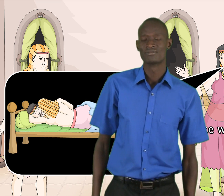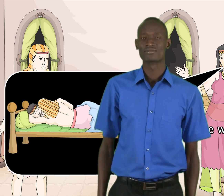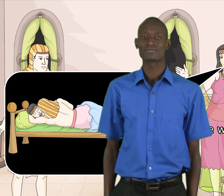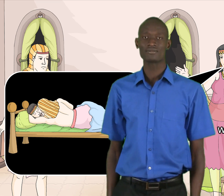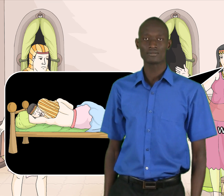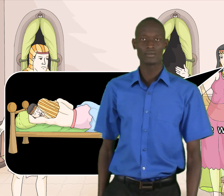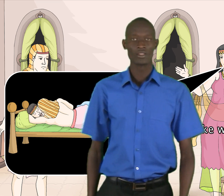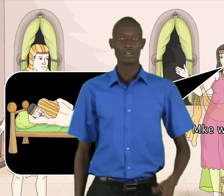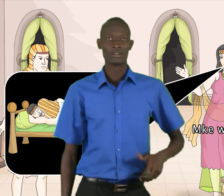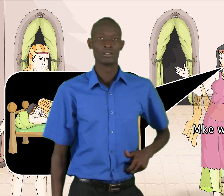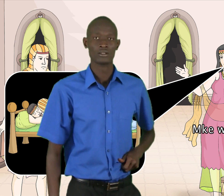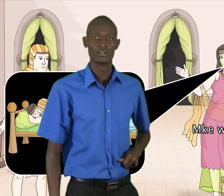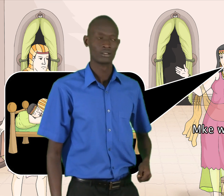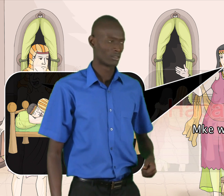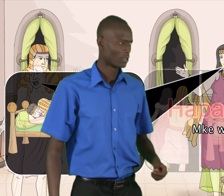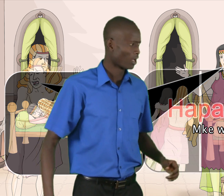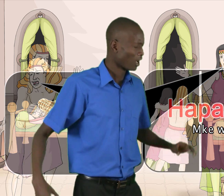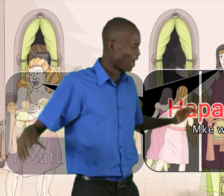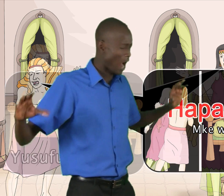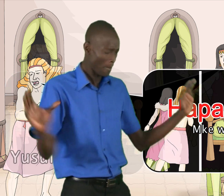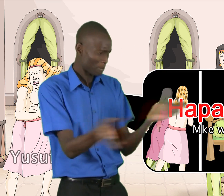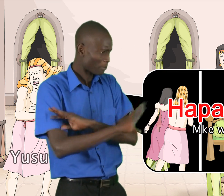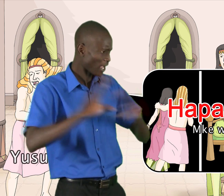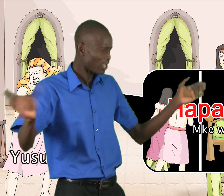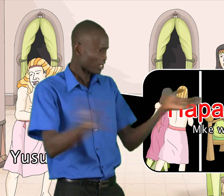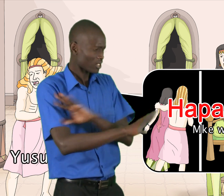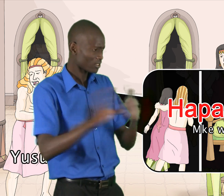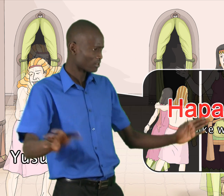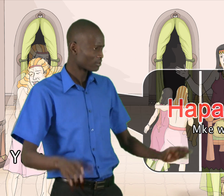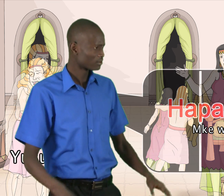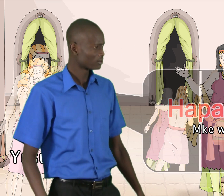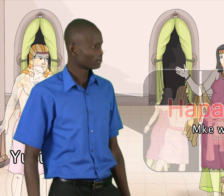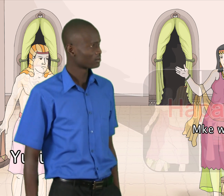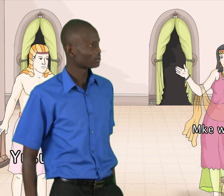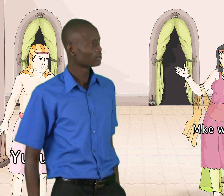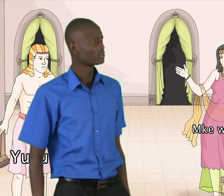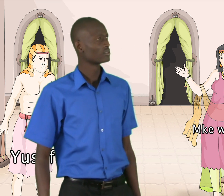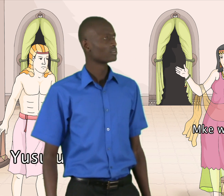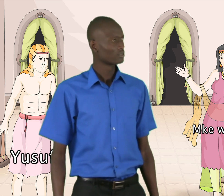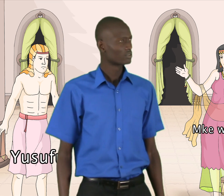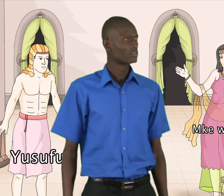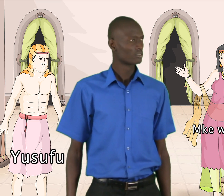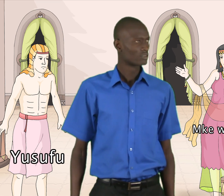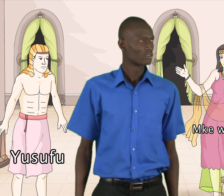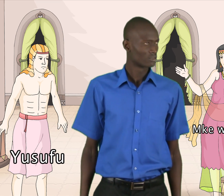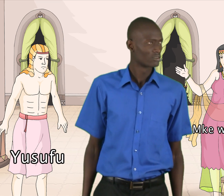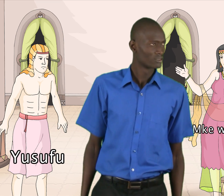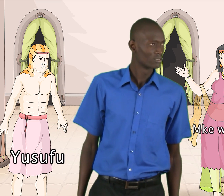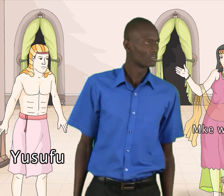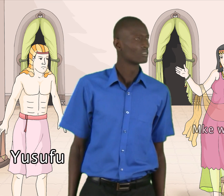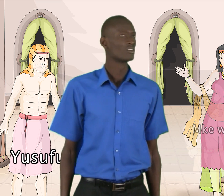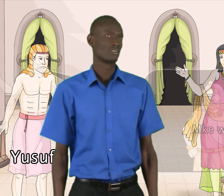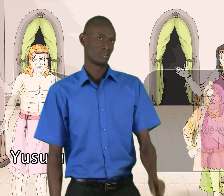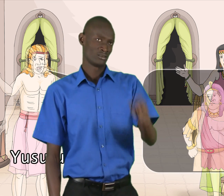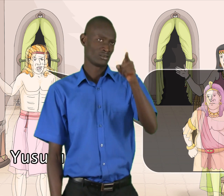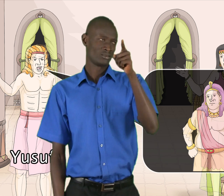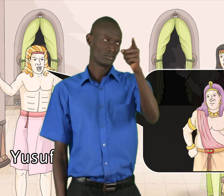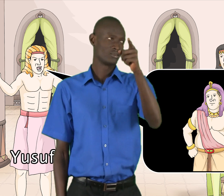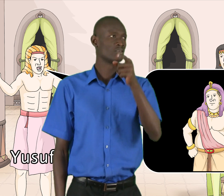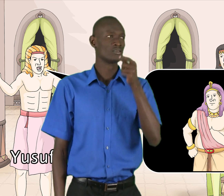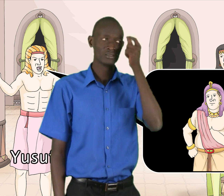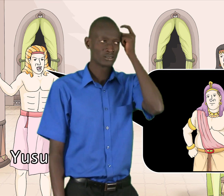But he refused.